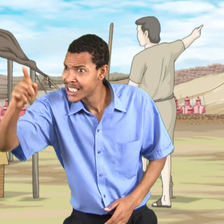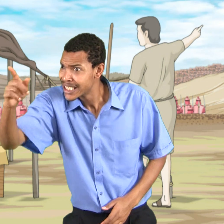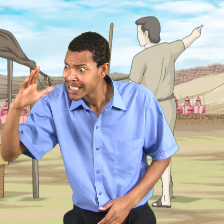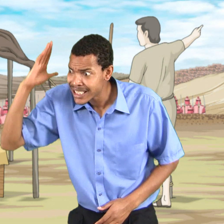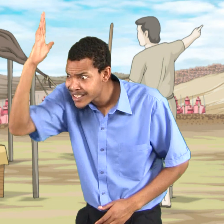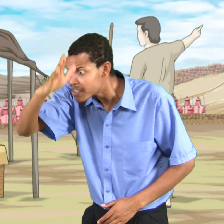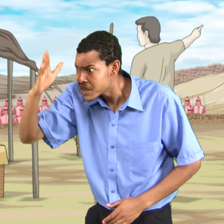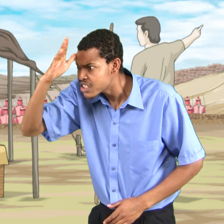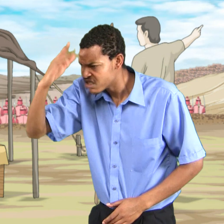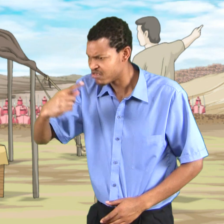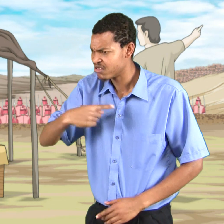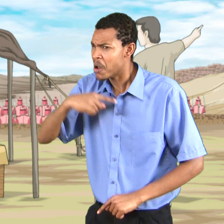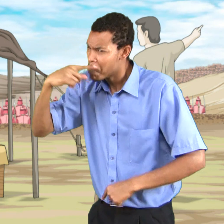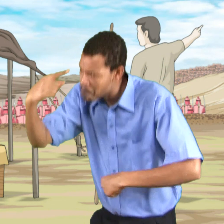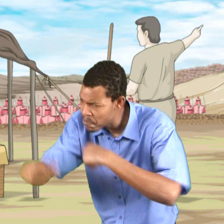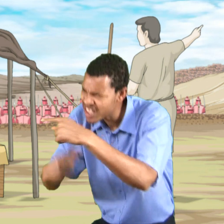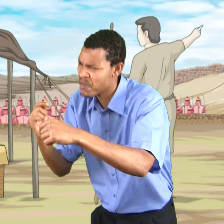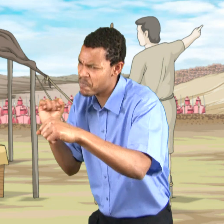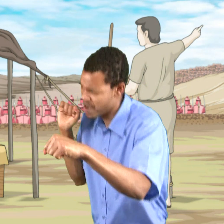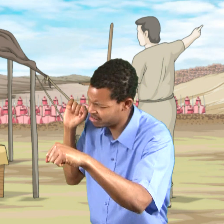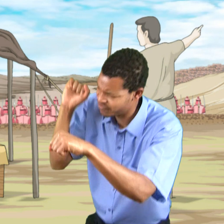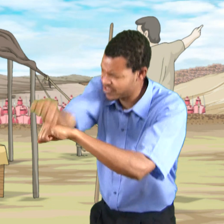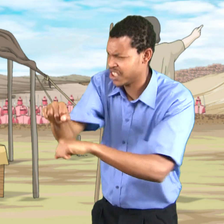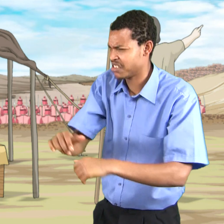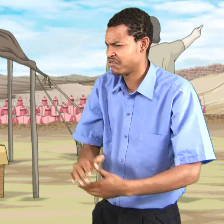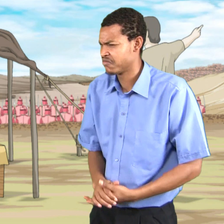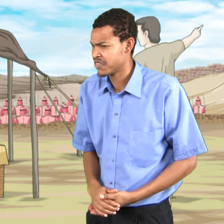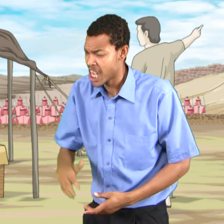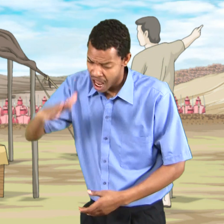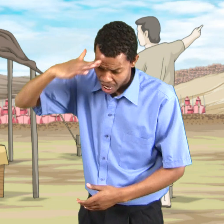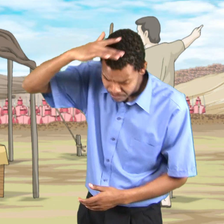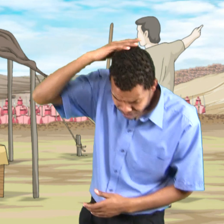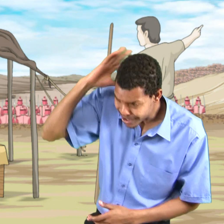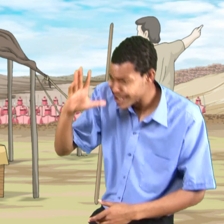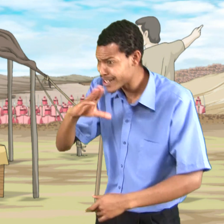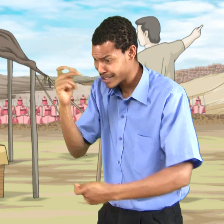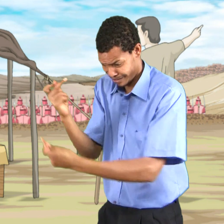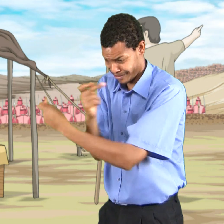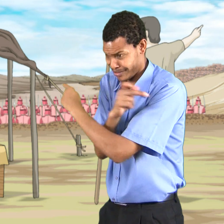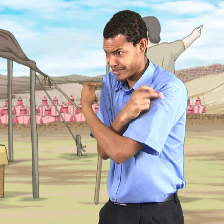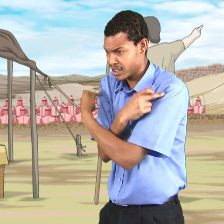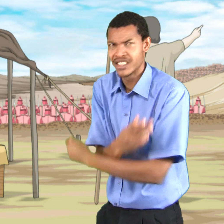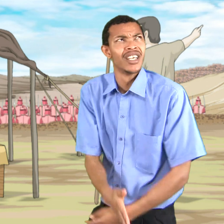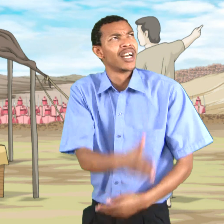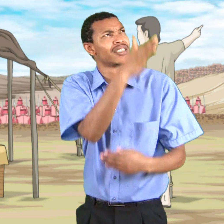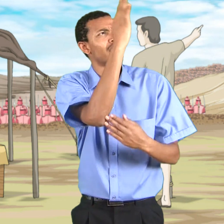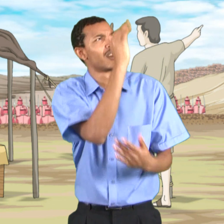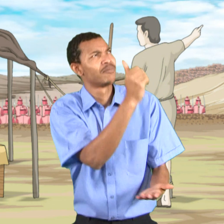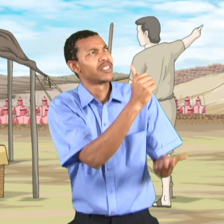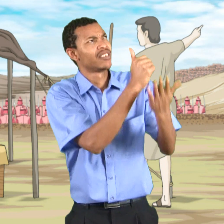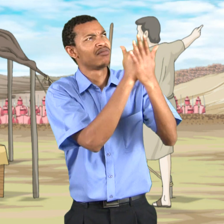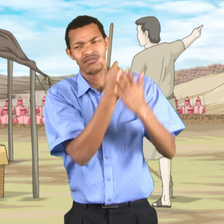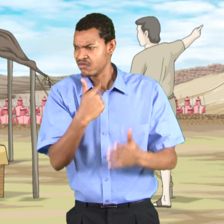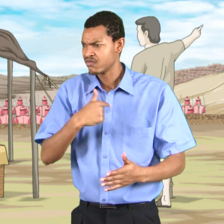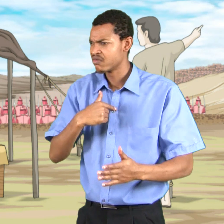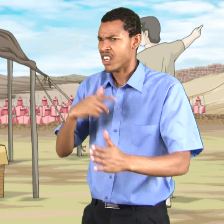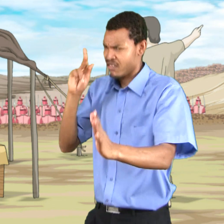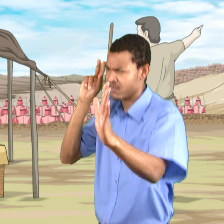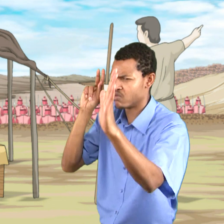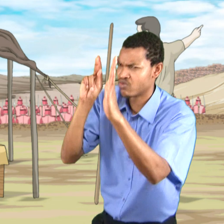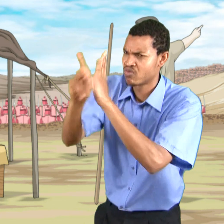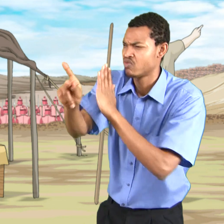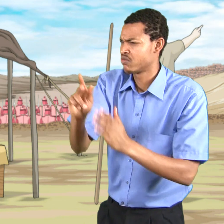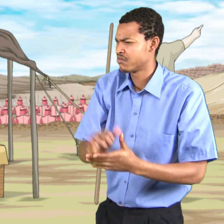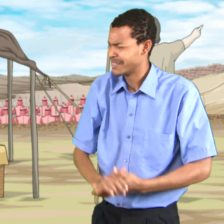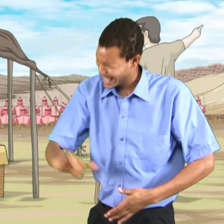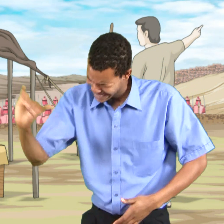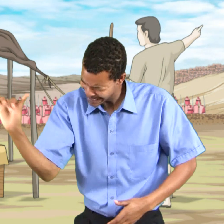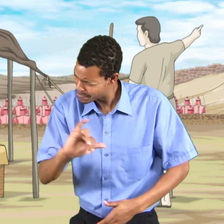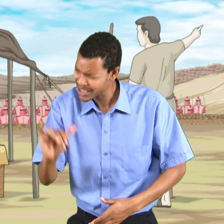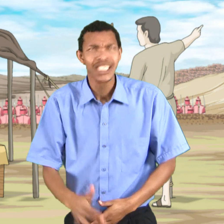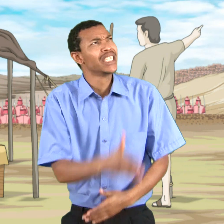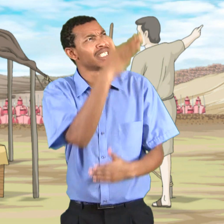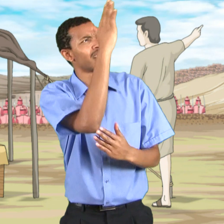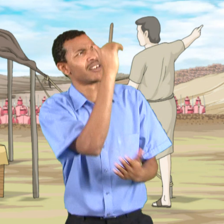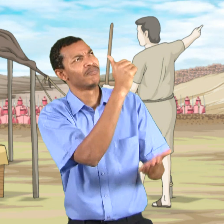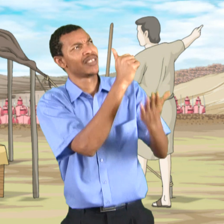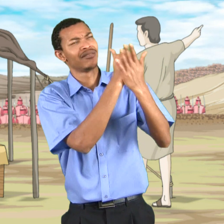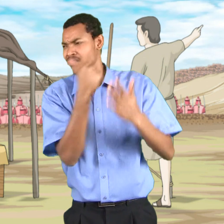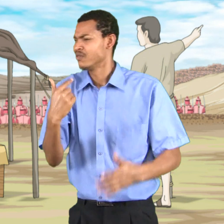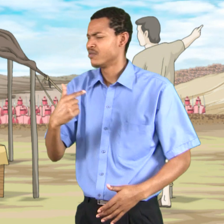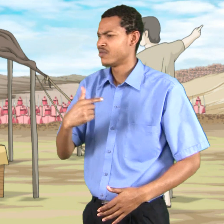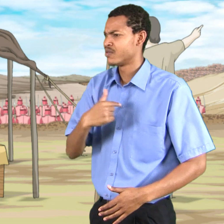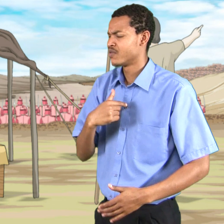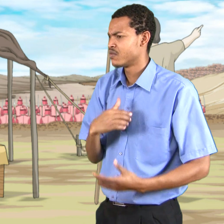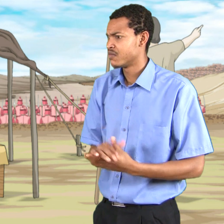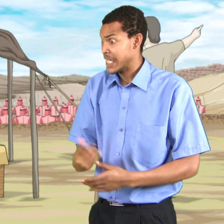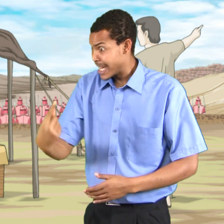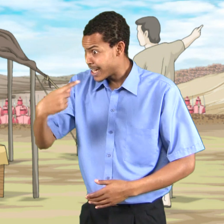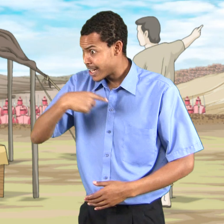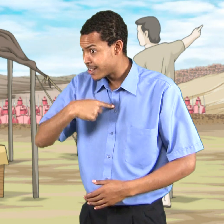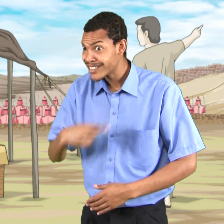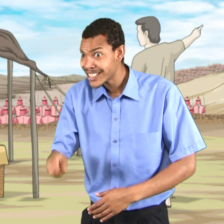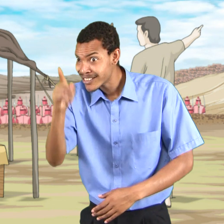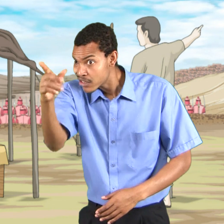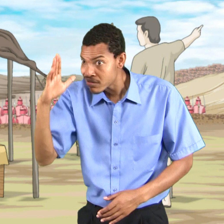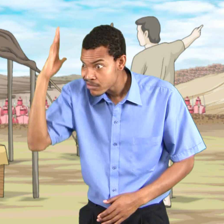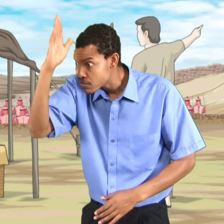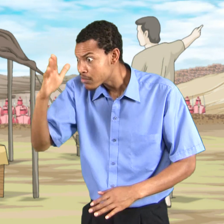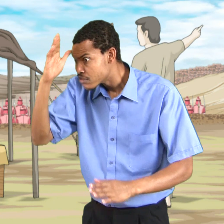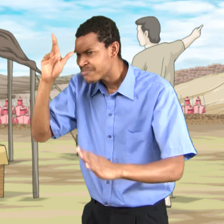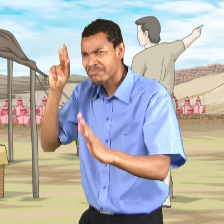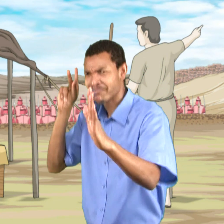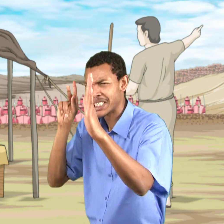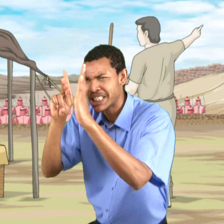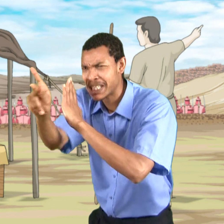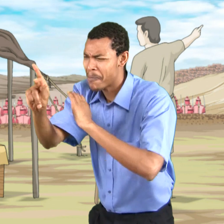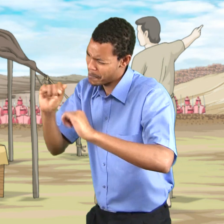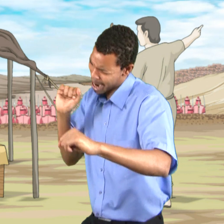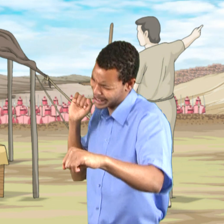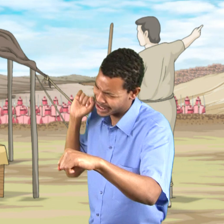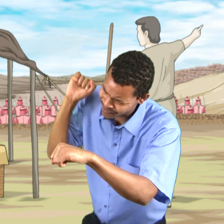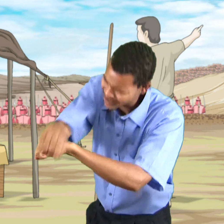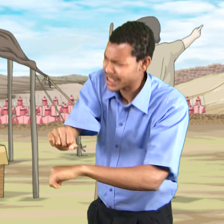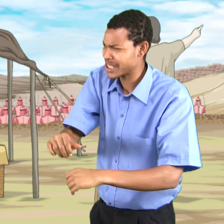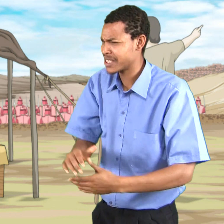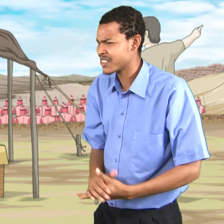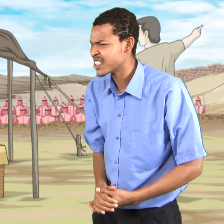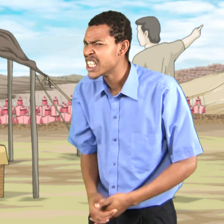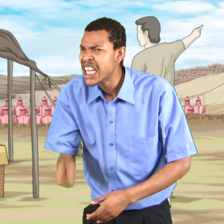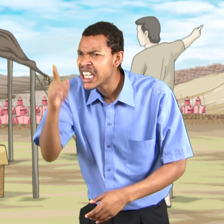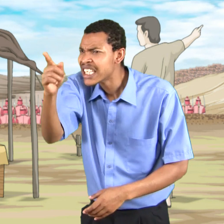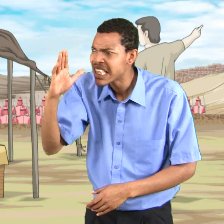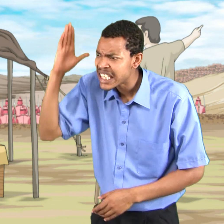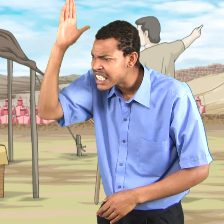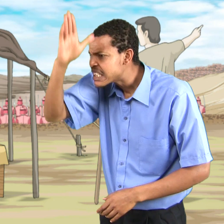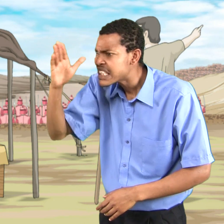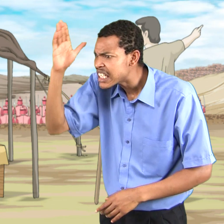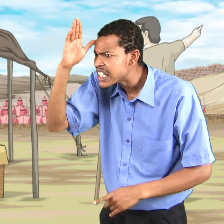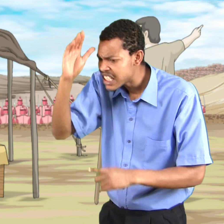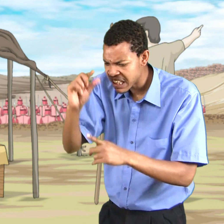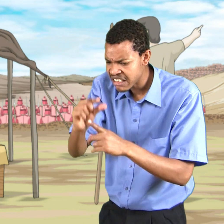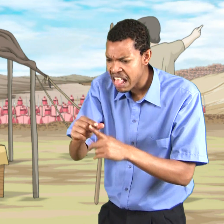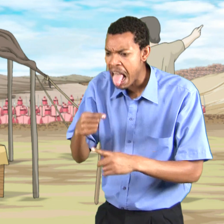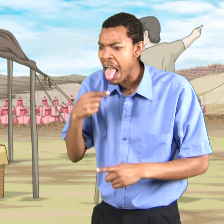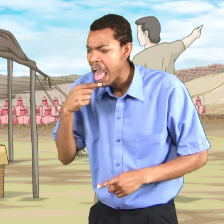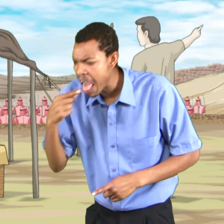this uncircumcised Philistine will be like one of them, for he has defied the armies of the living God.”